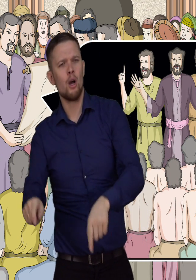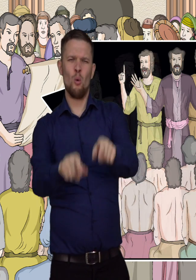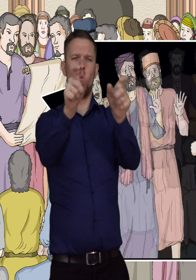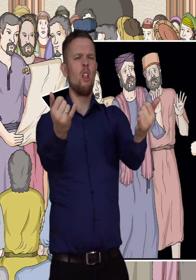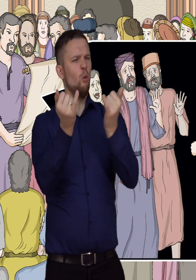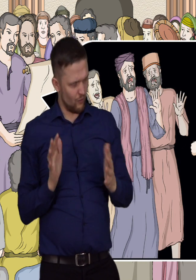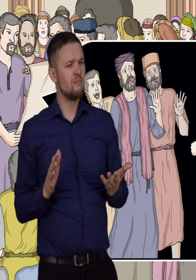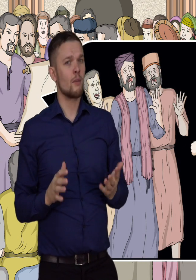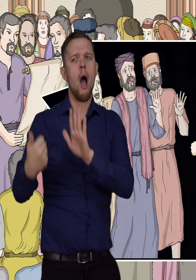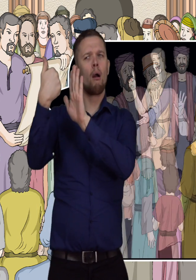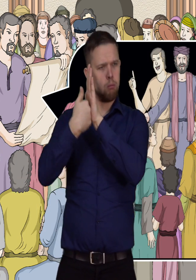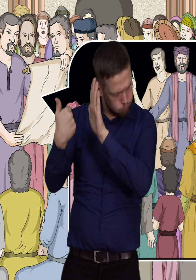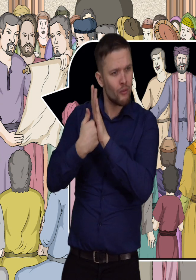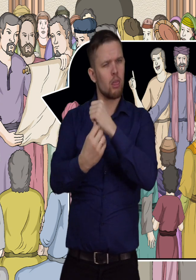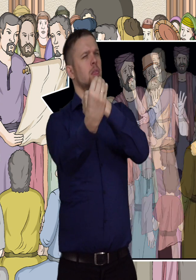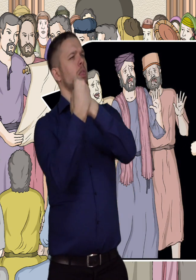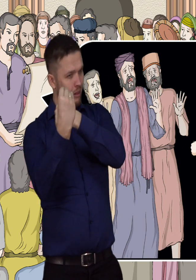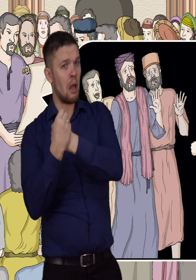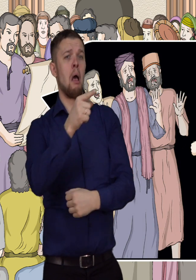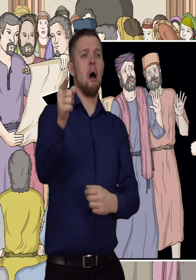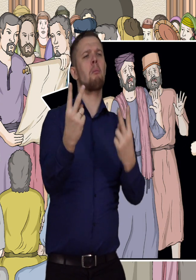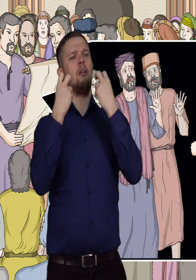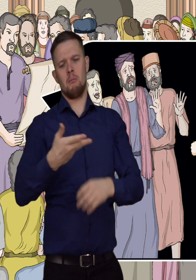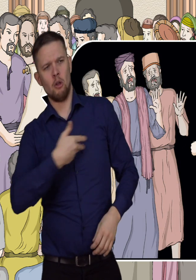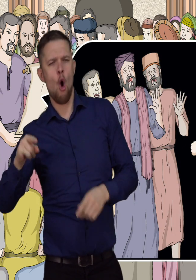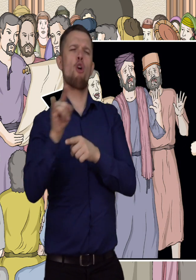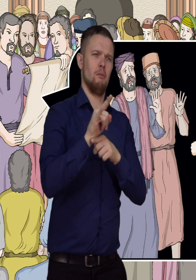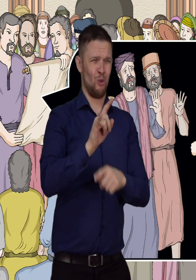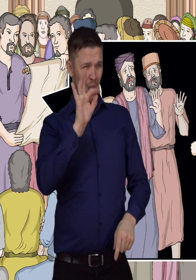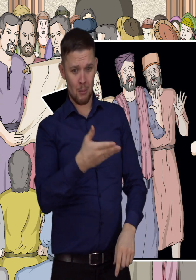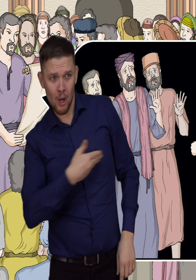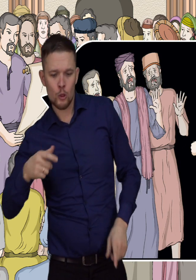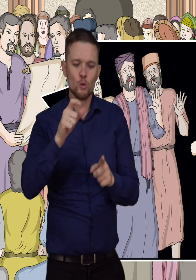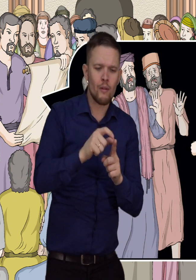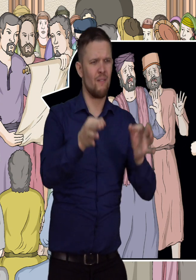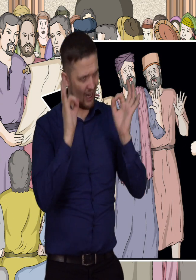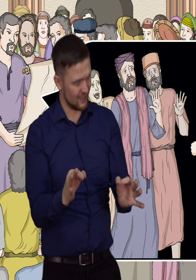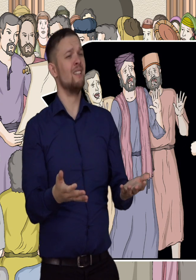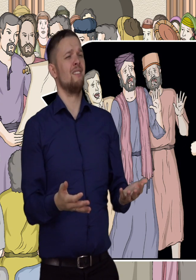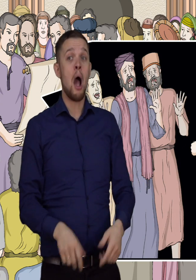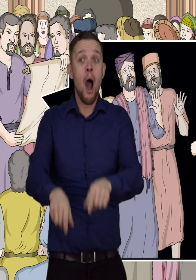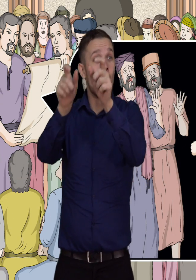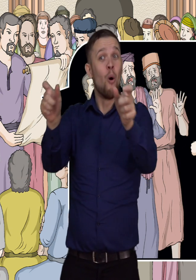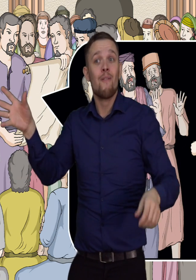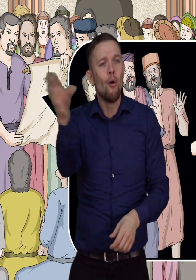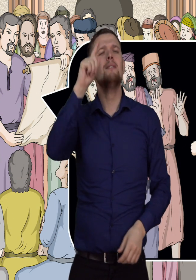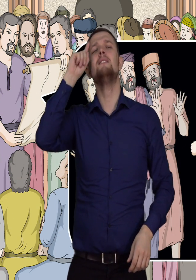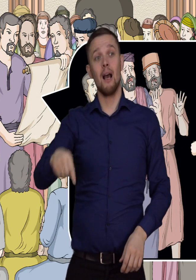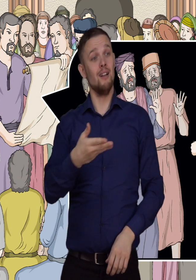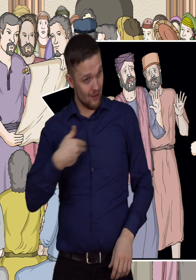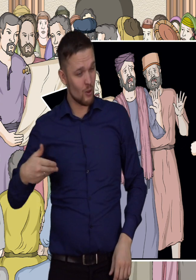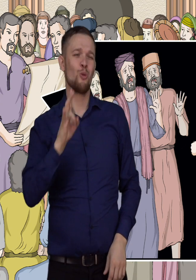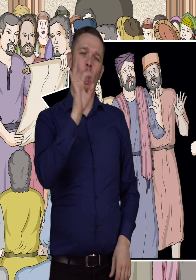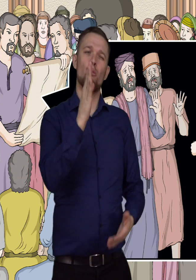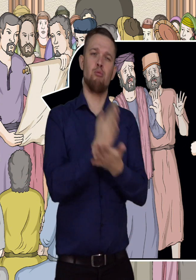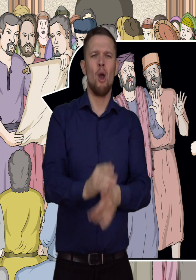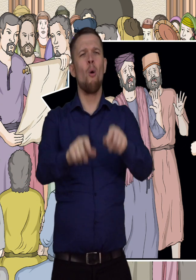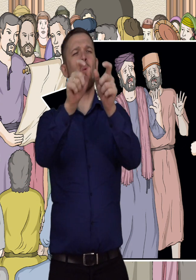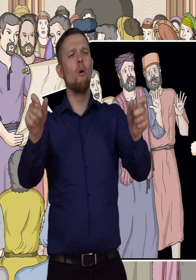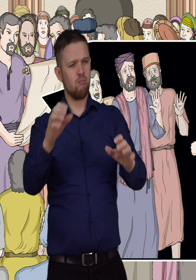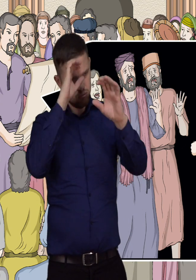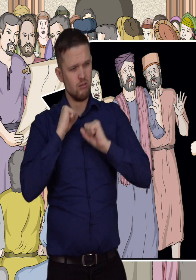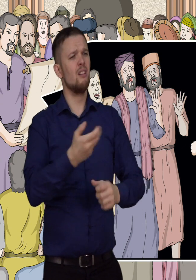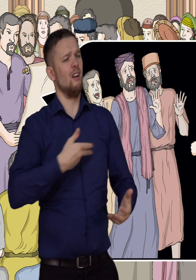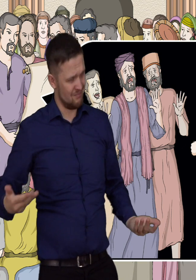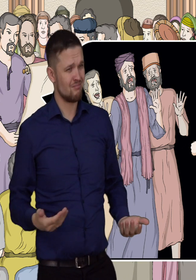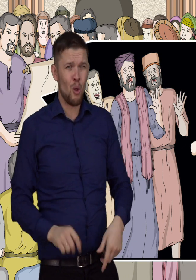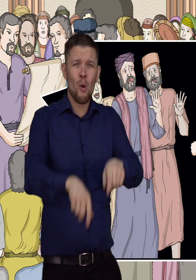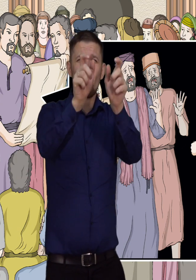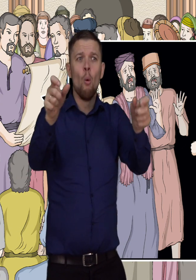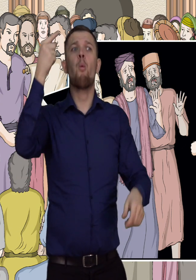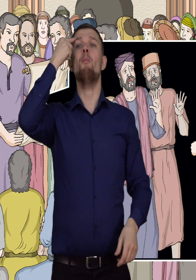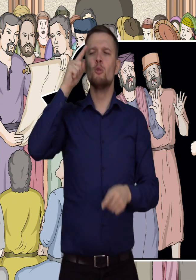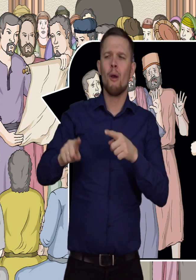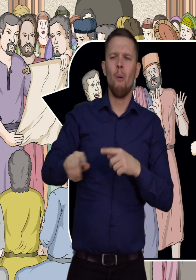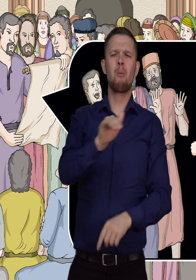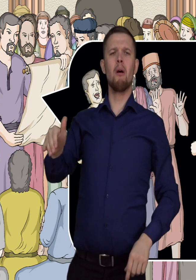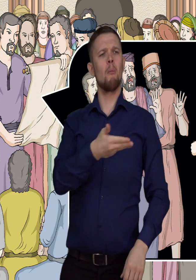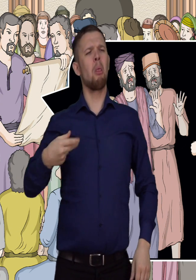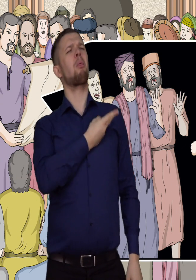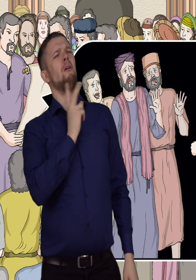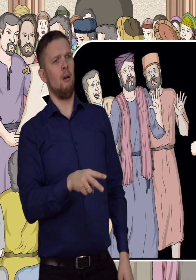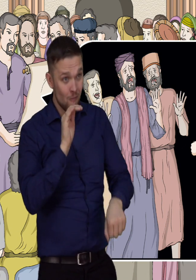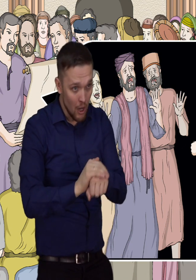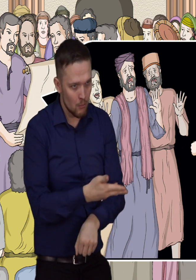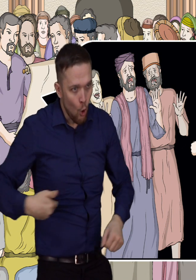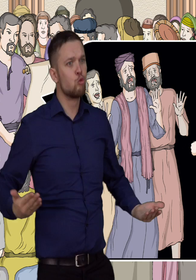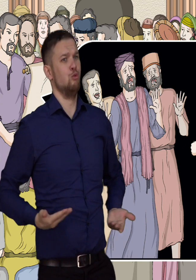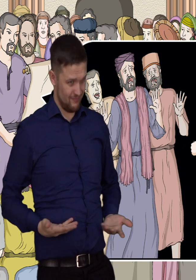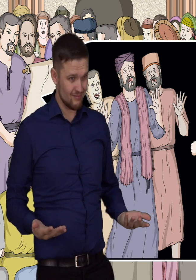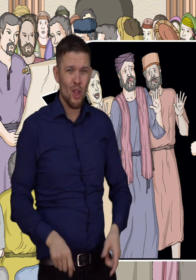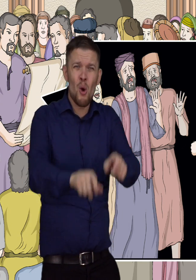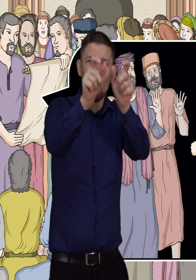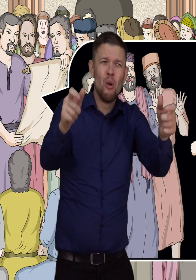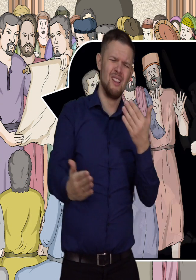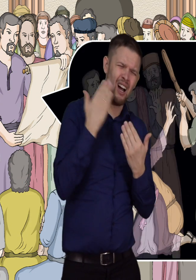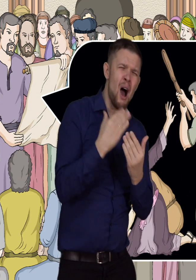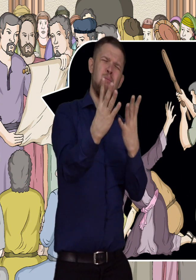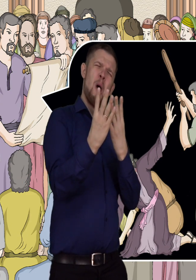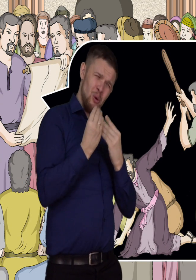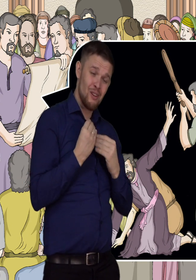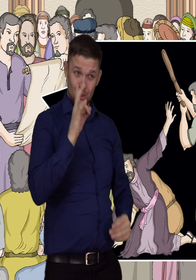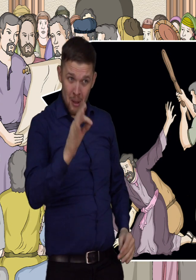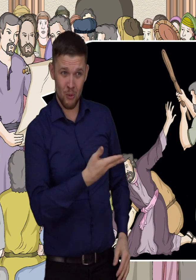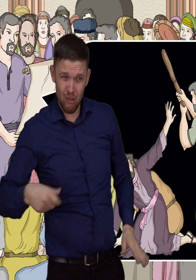through glory and dishonor, slander and praise; viewed as imposters, yet genuine; as unknown, yet well-known; dying, and yet we live on;